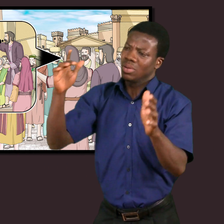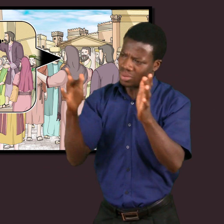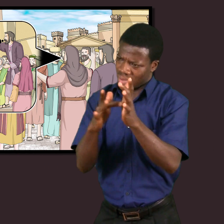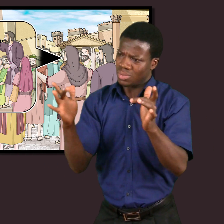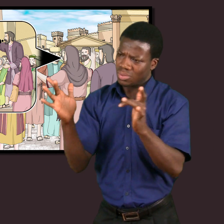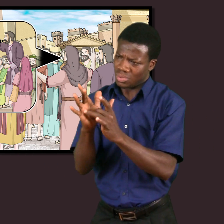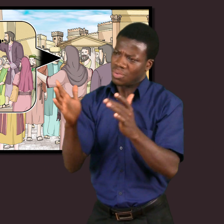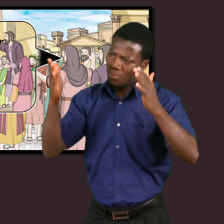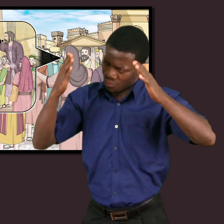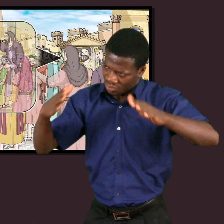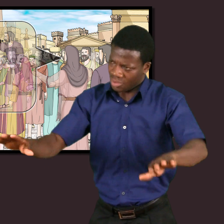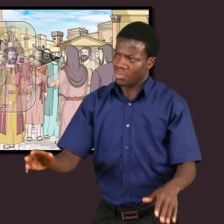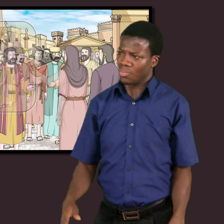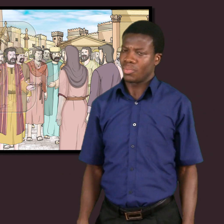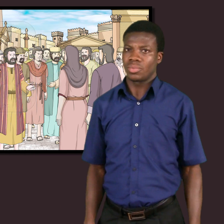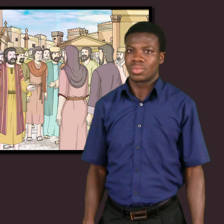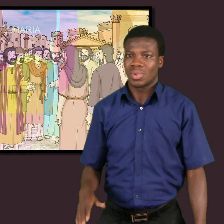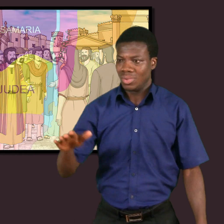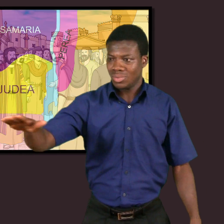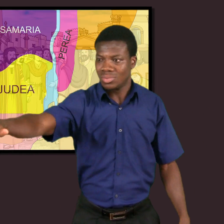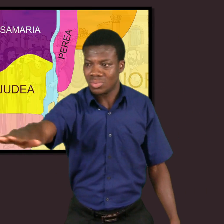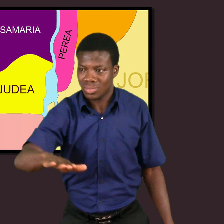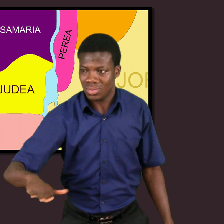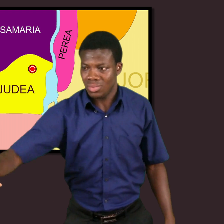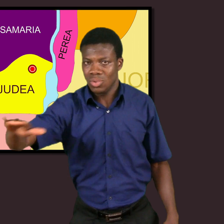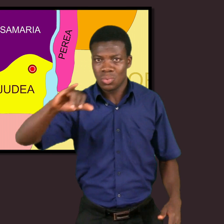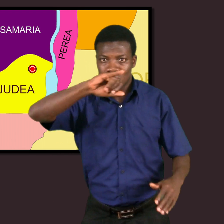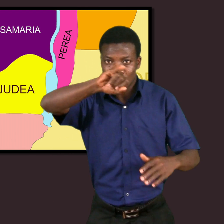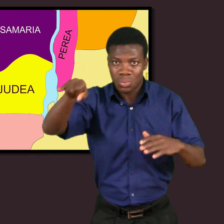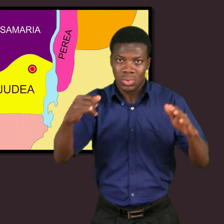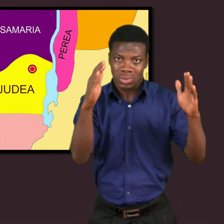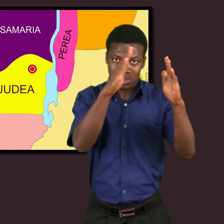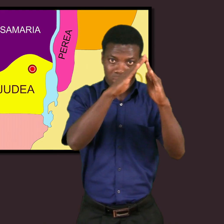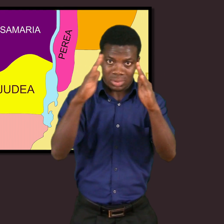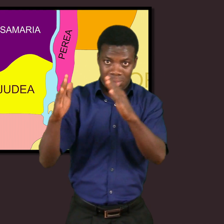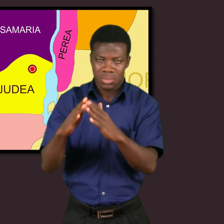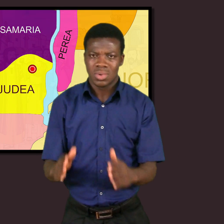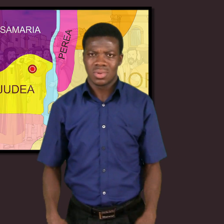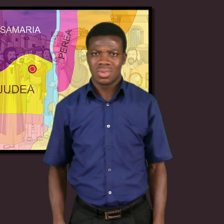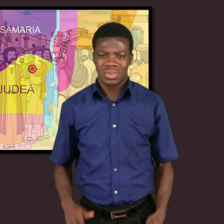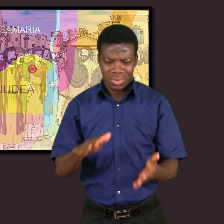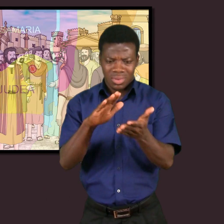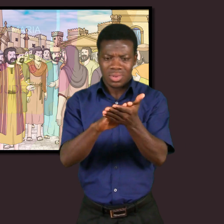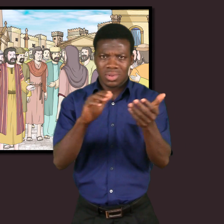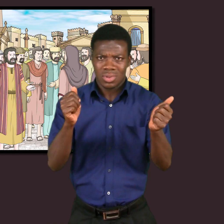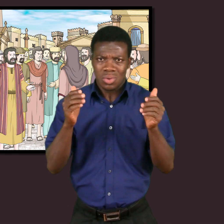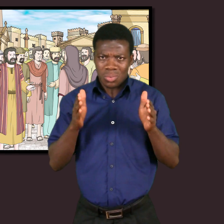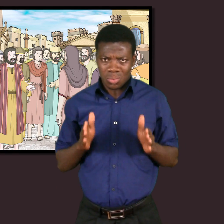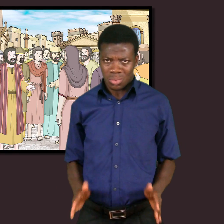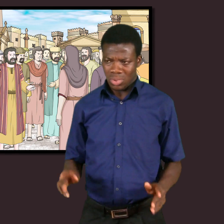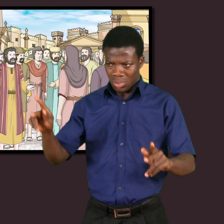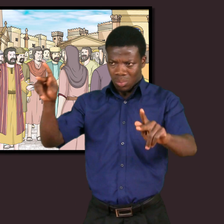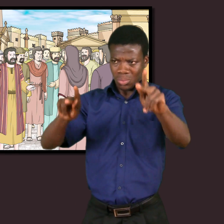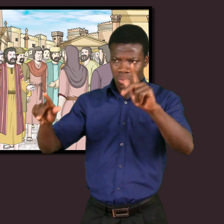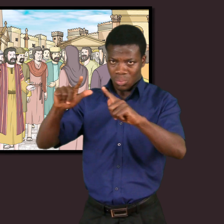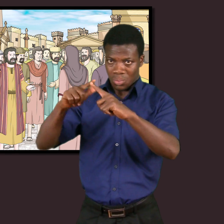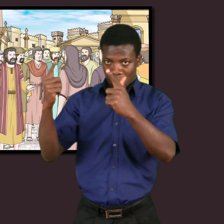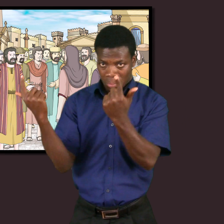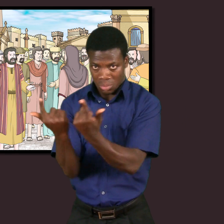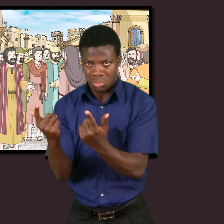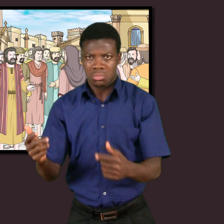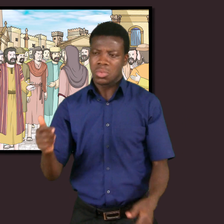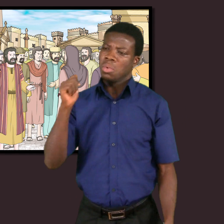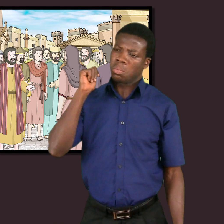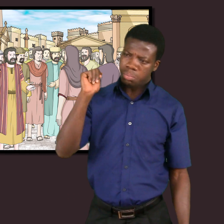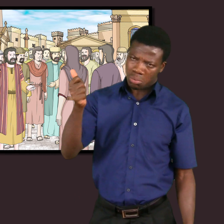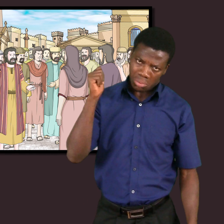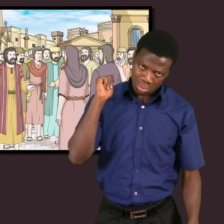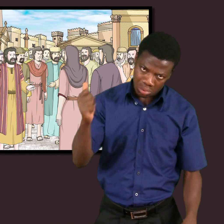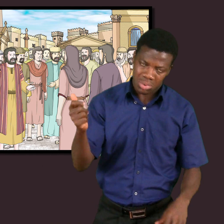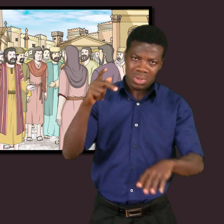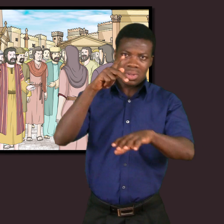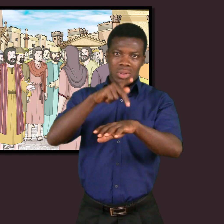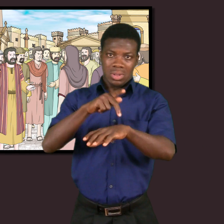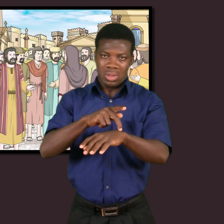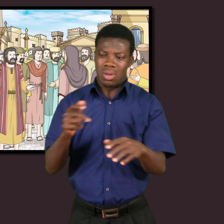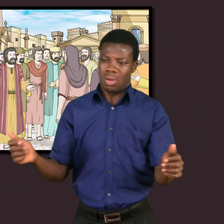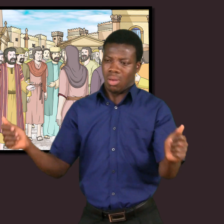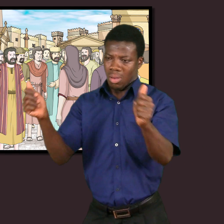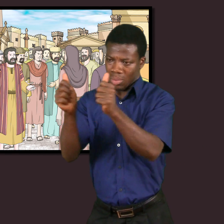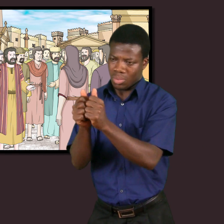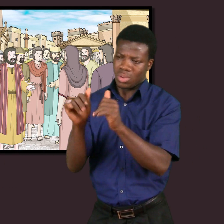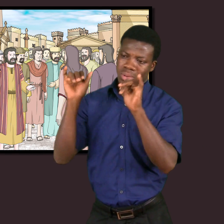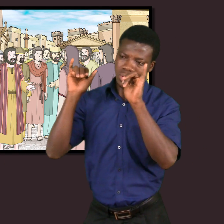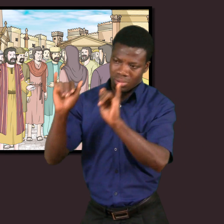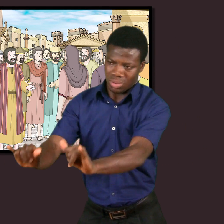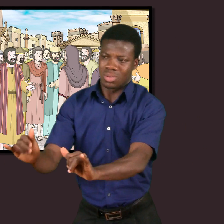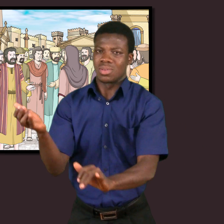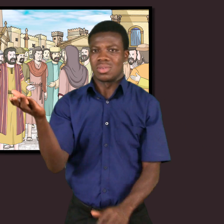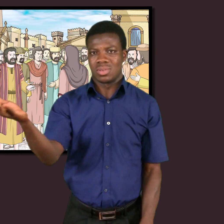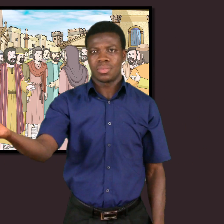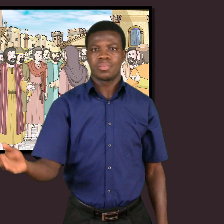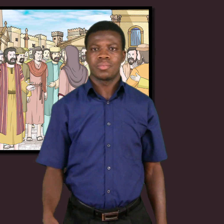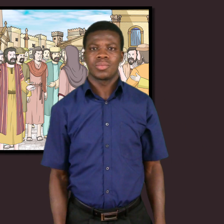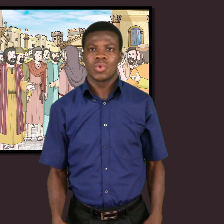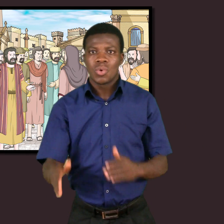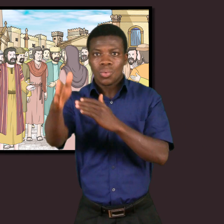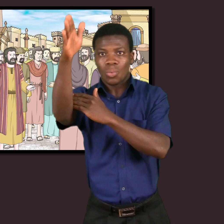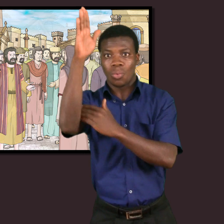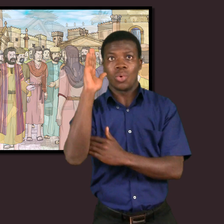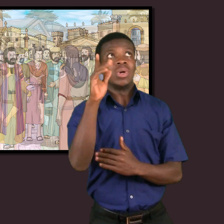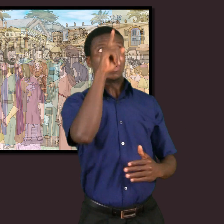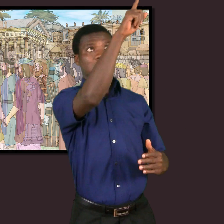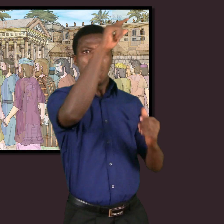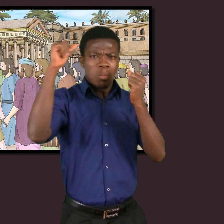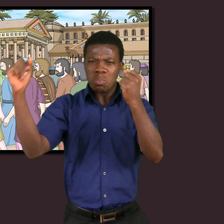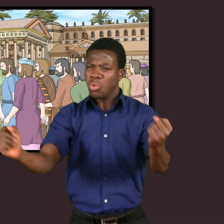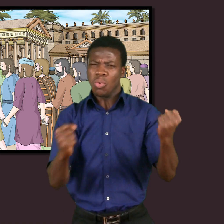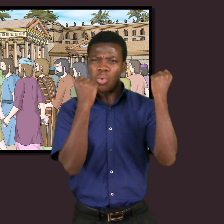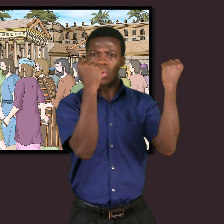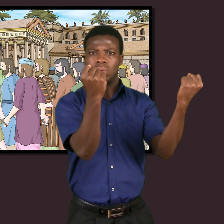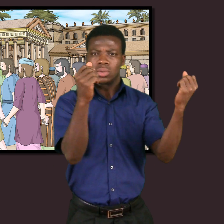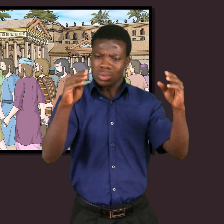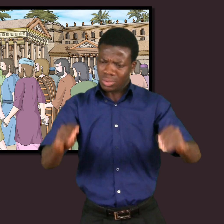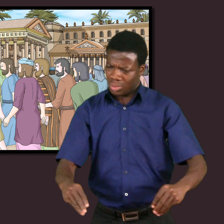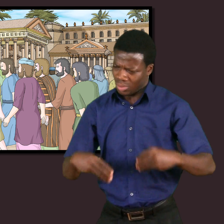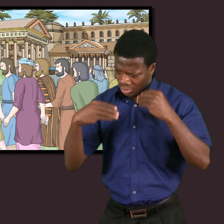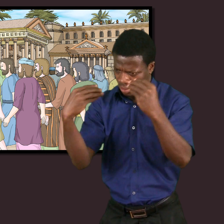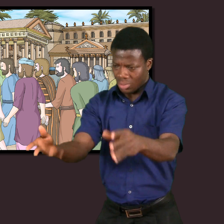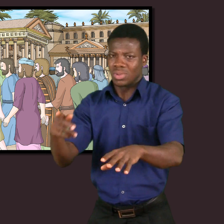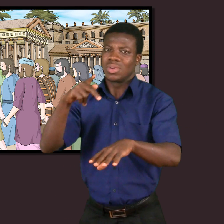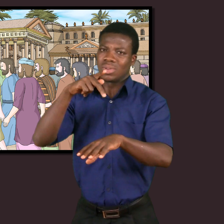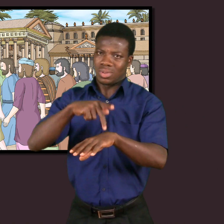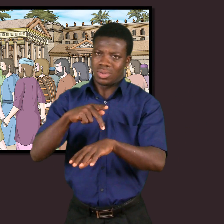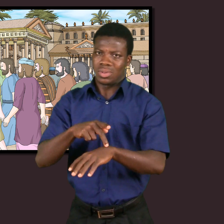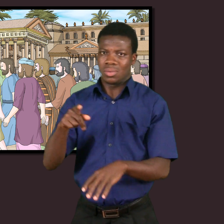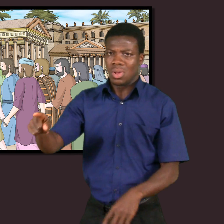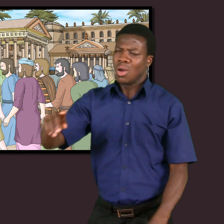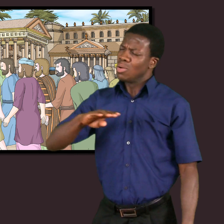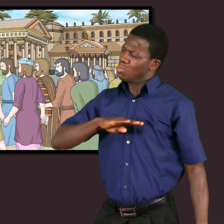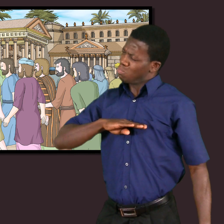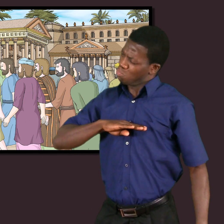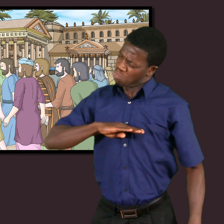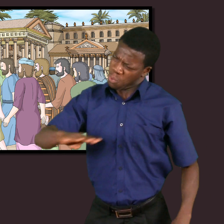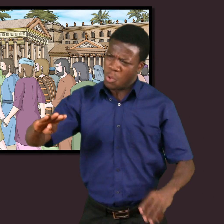So Saul stayed with them, moving about freely in Jerusalem and speaking boldly in the name of the Lord.